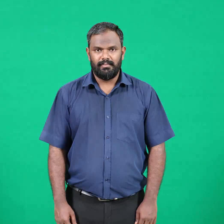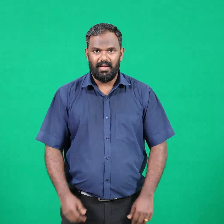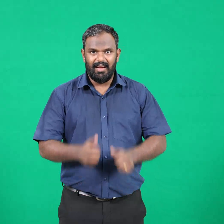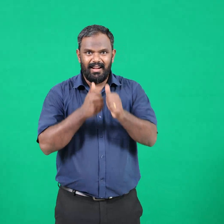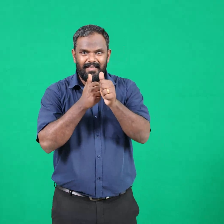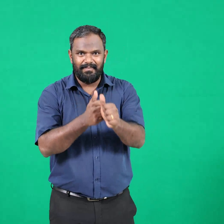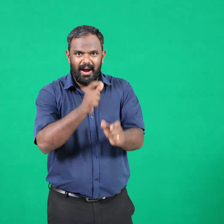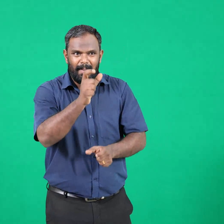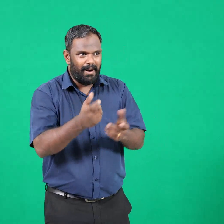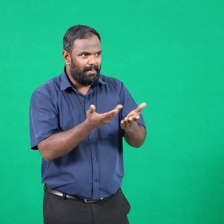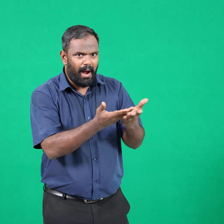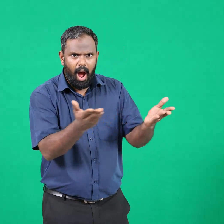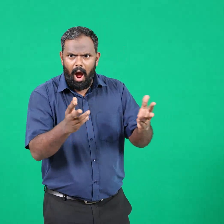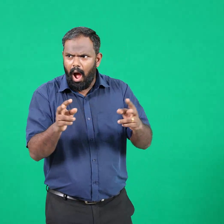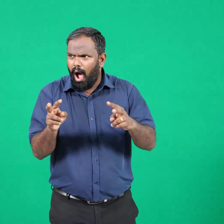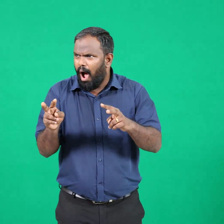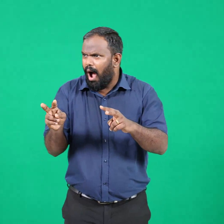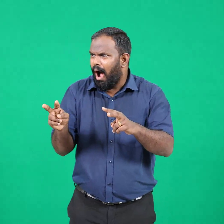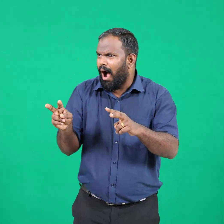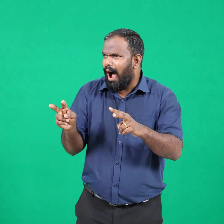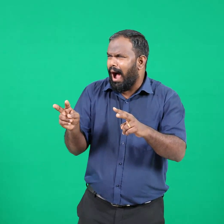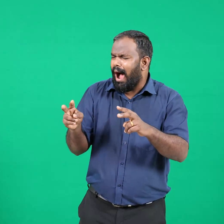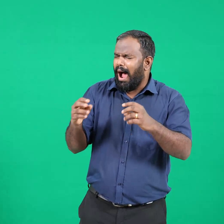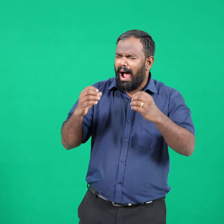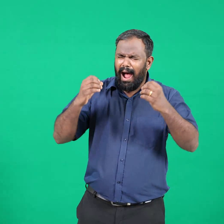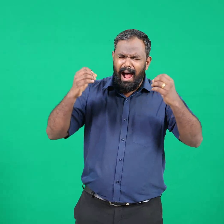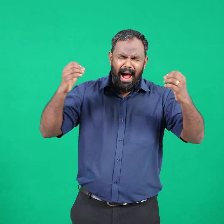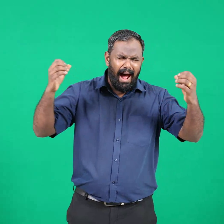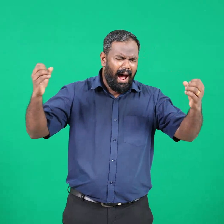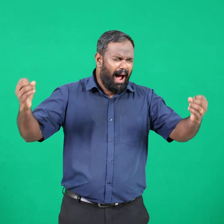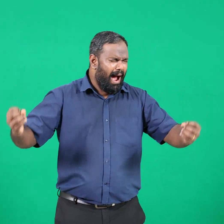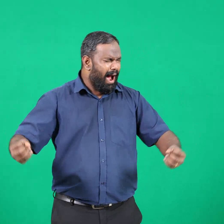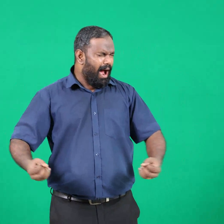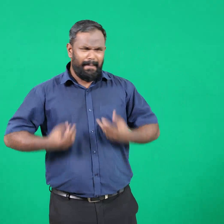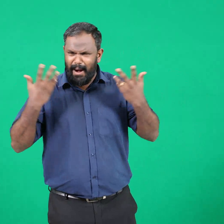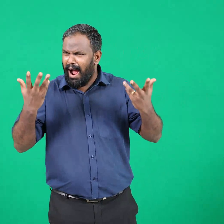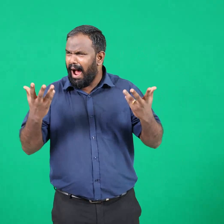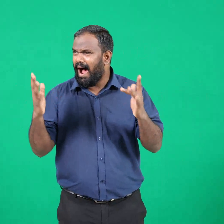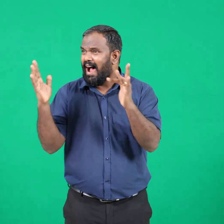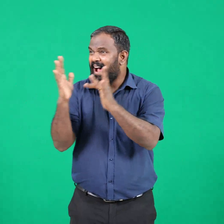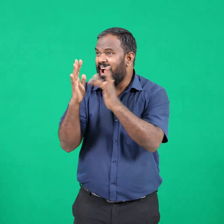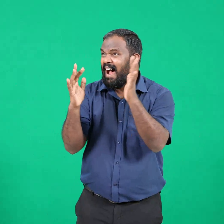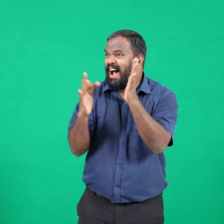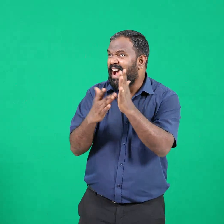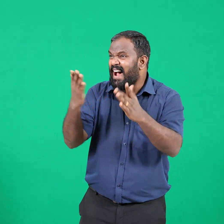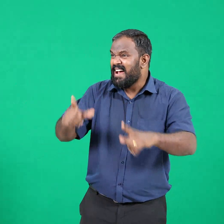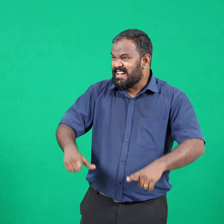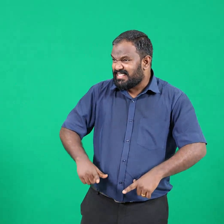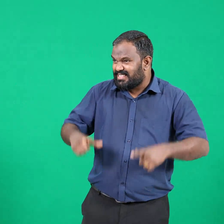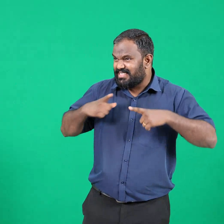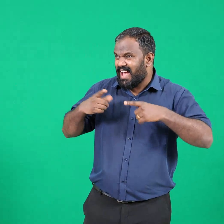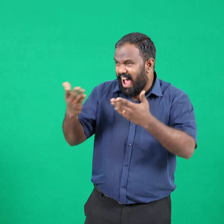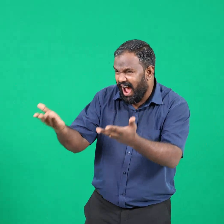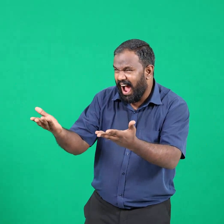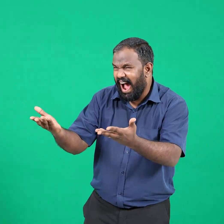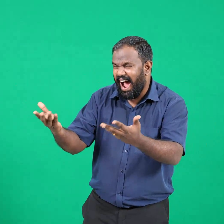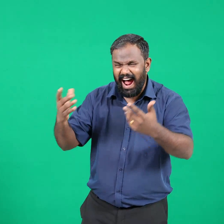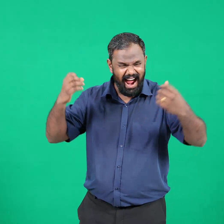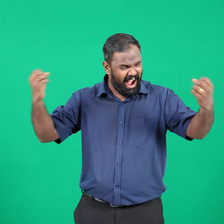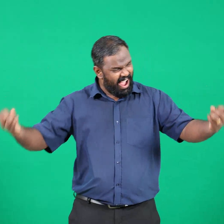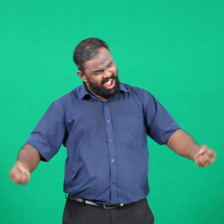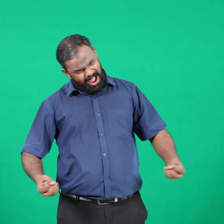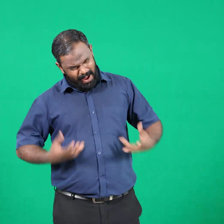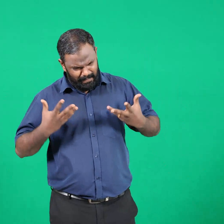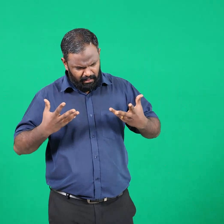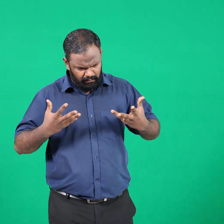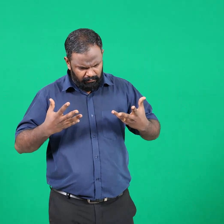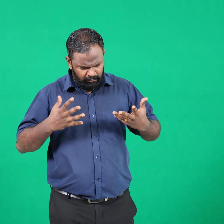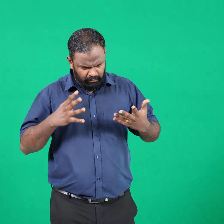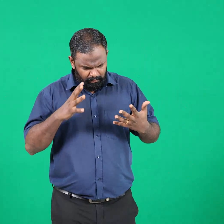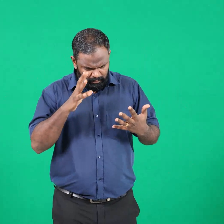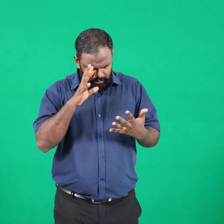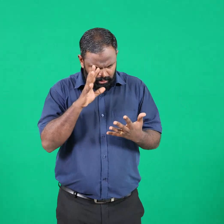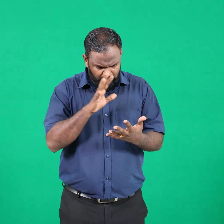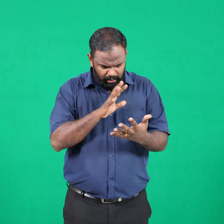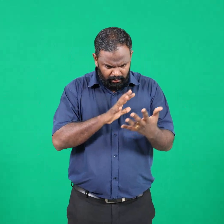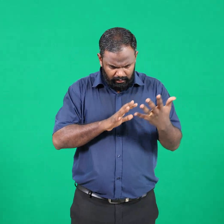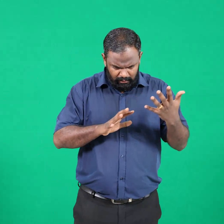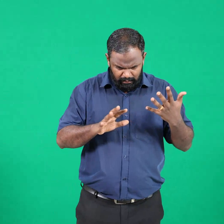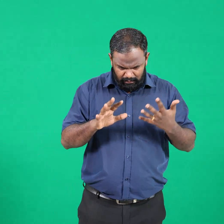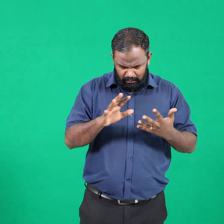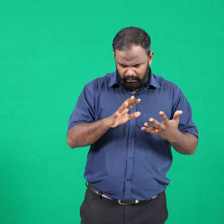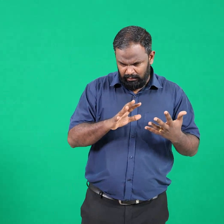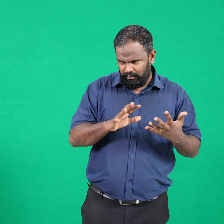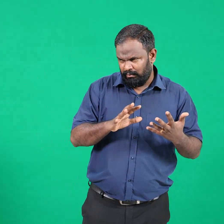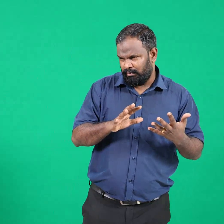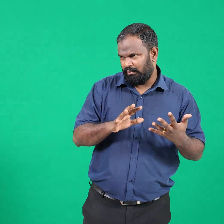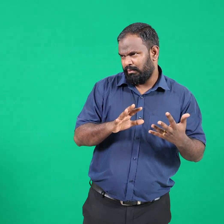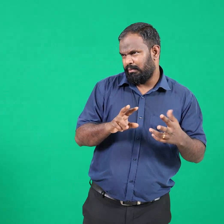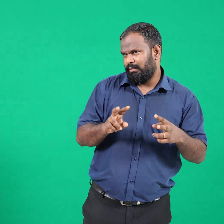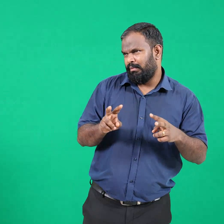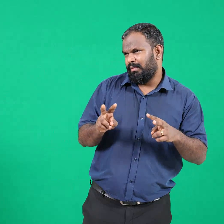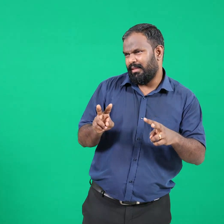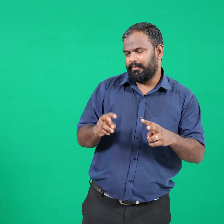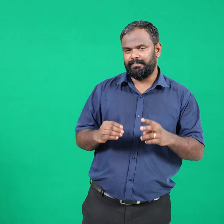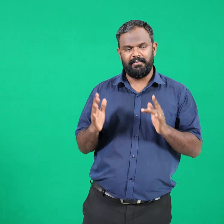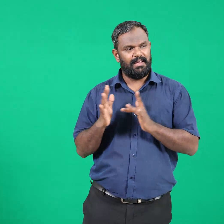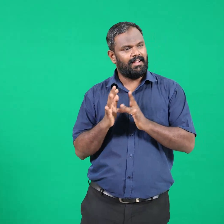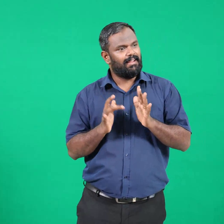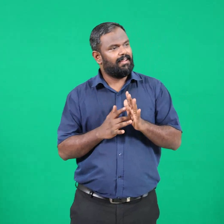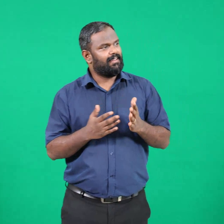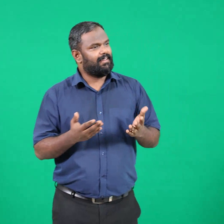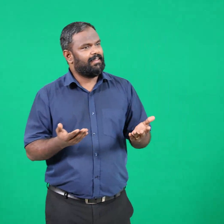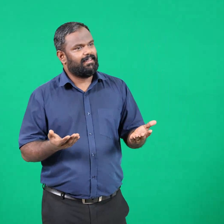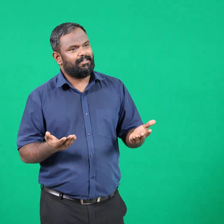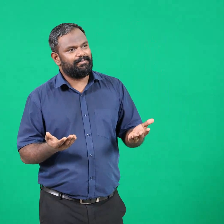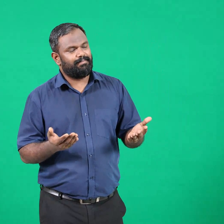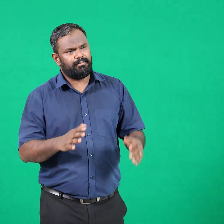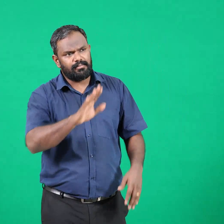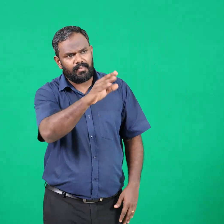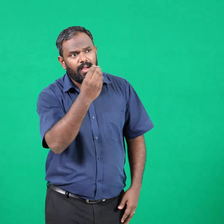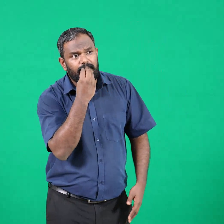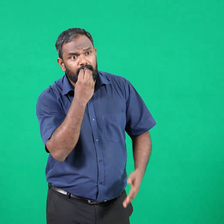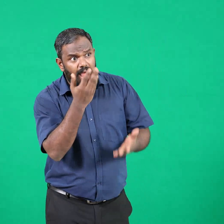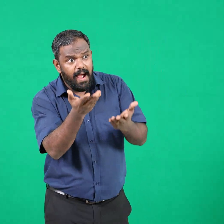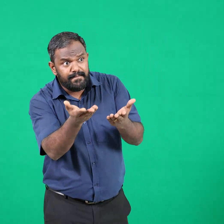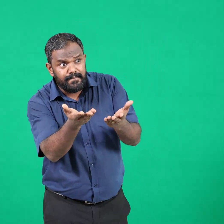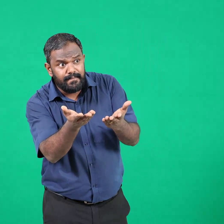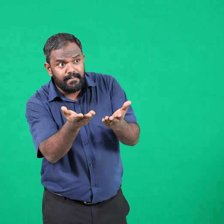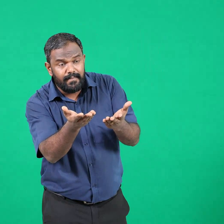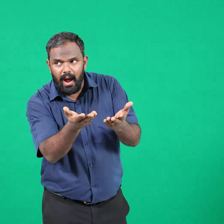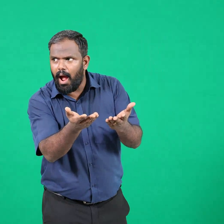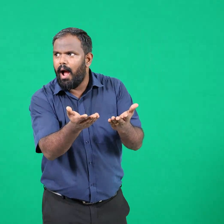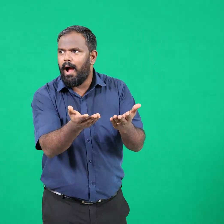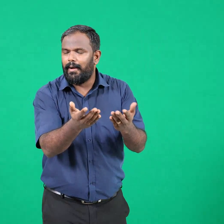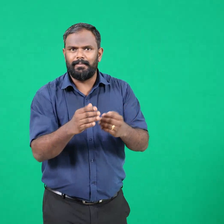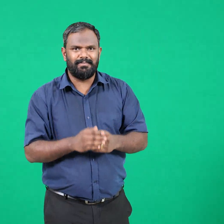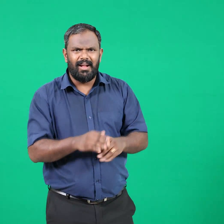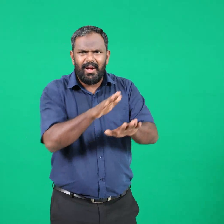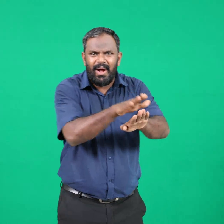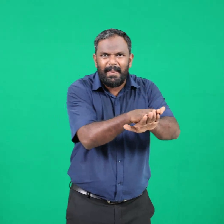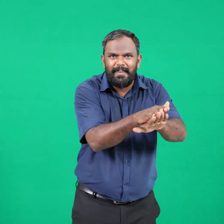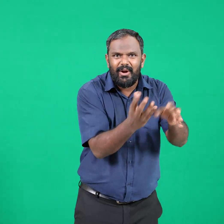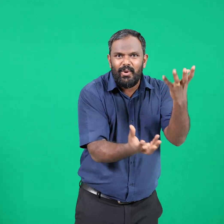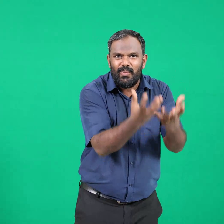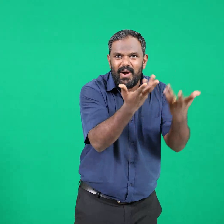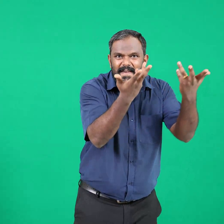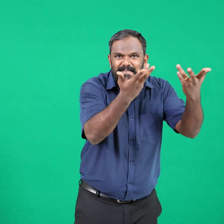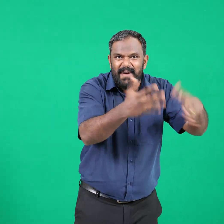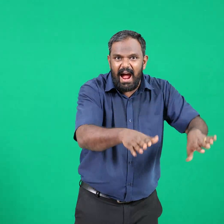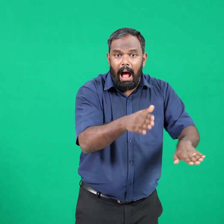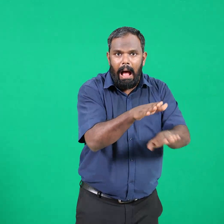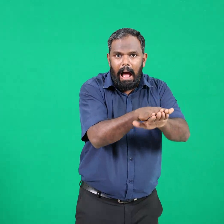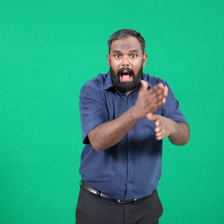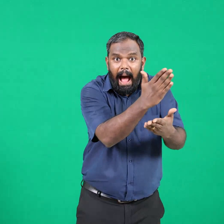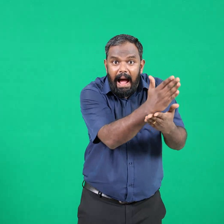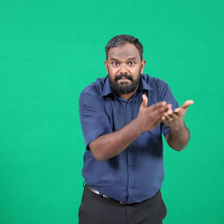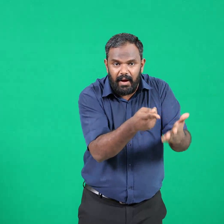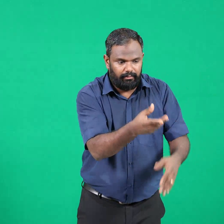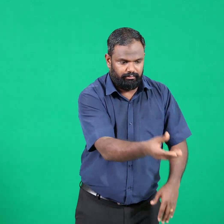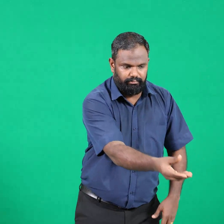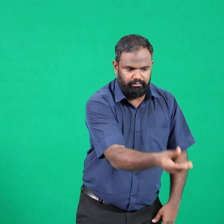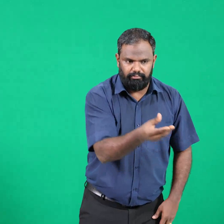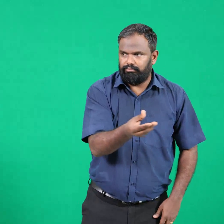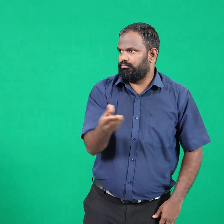While they were still in disbelief because of their joy and amazement, He asked them, "Do you have anything here to eat?"